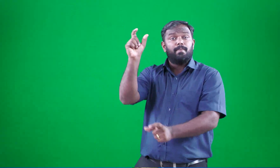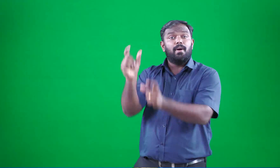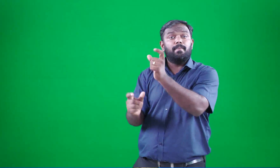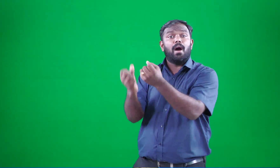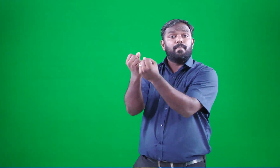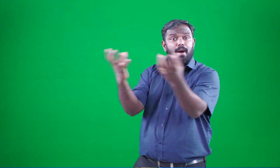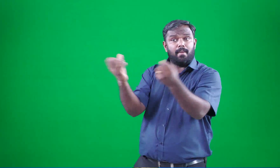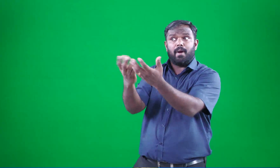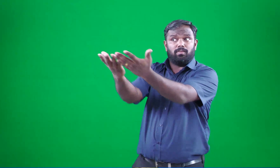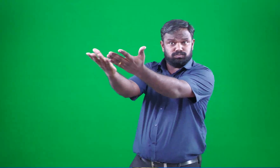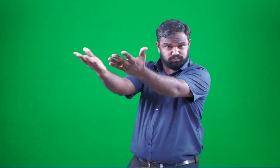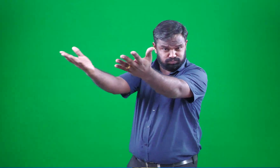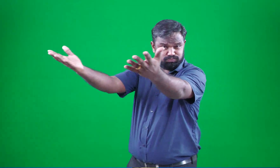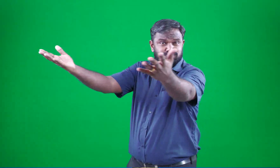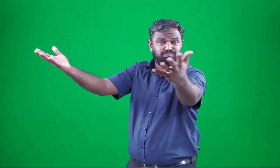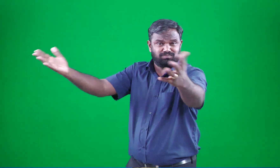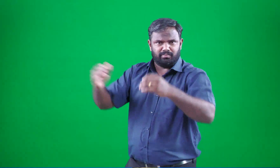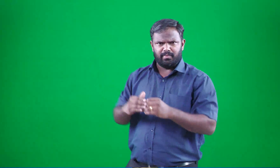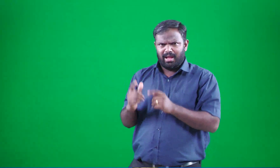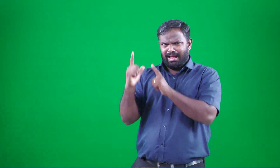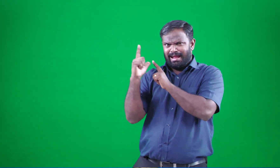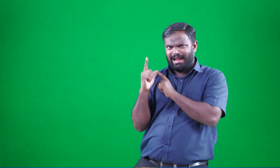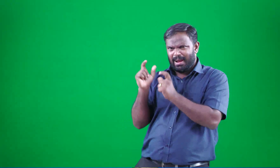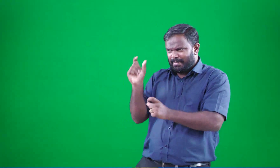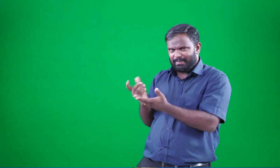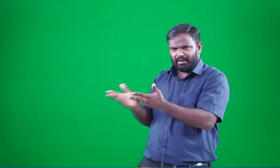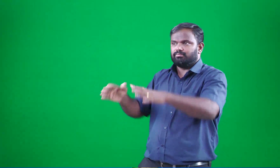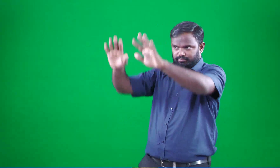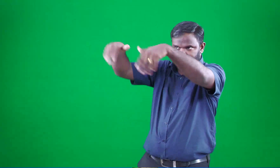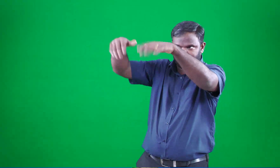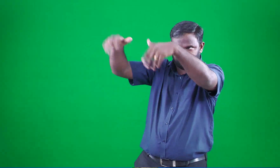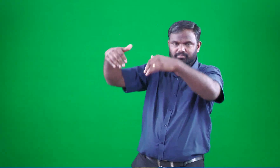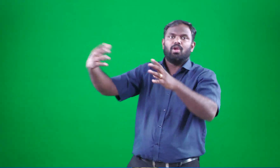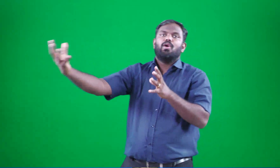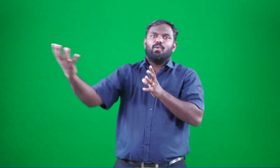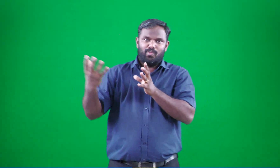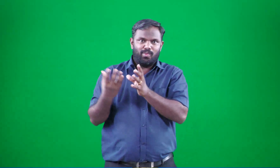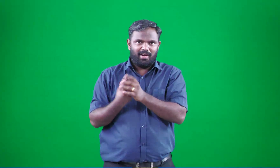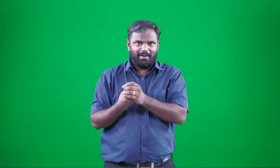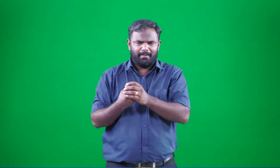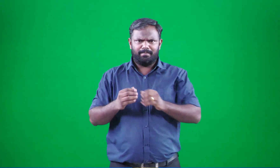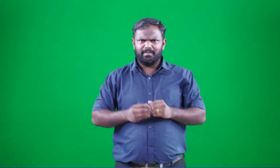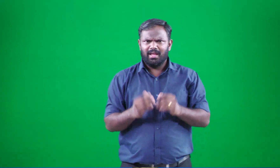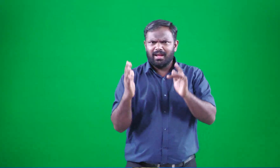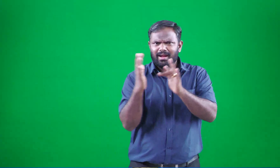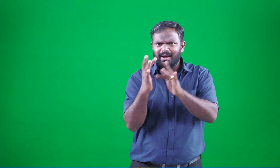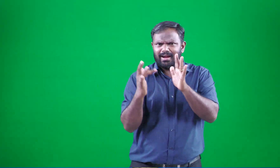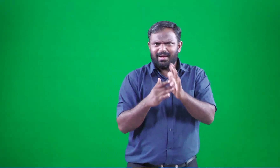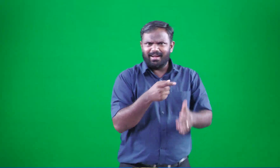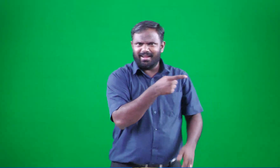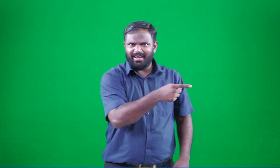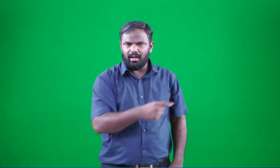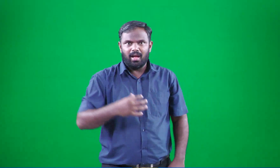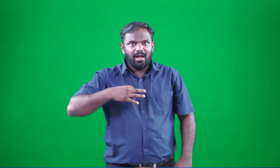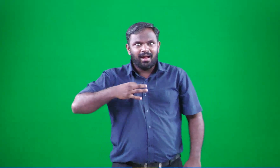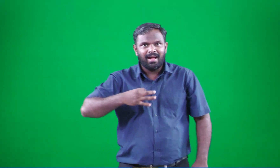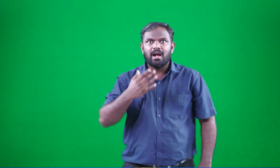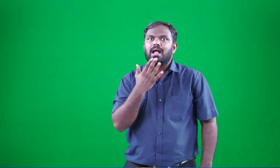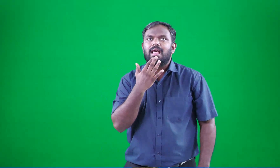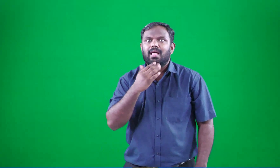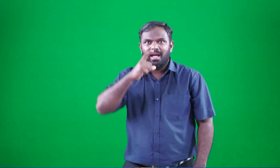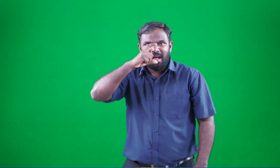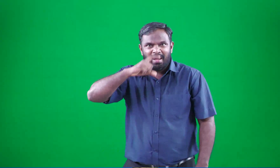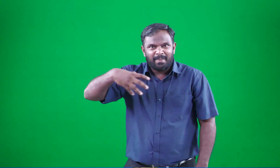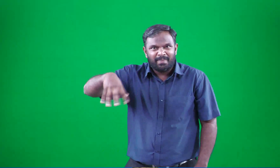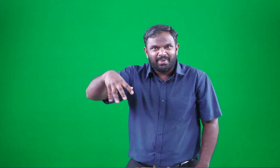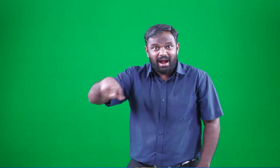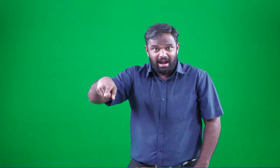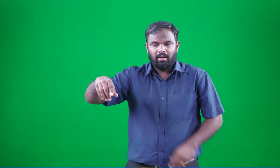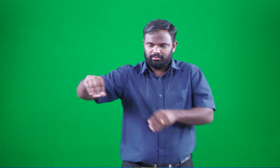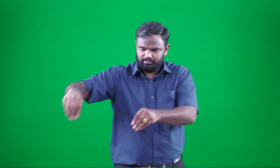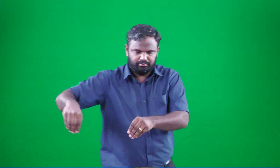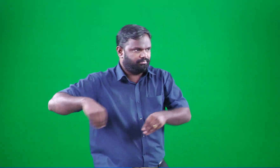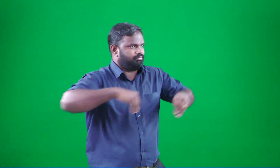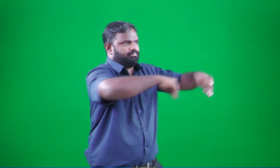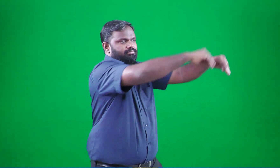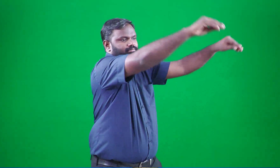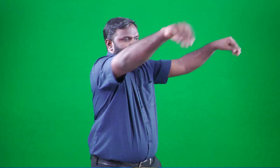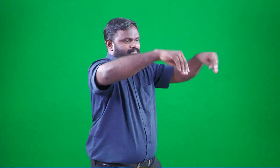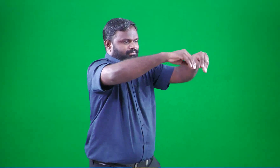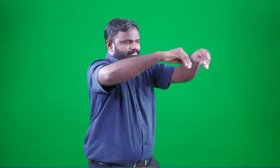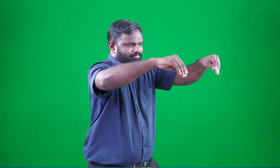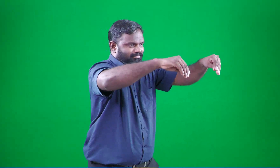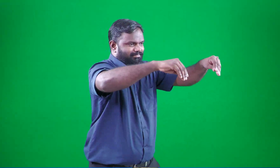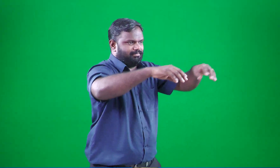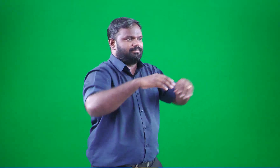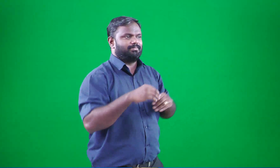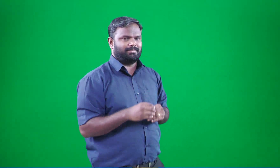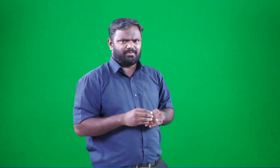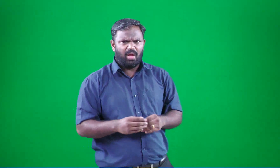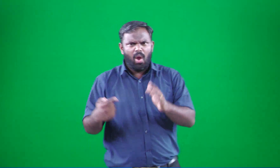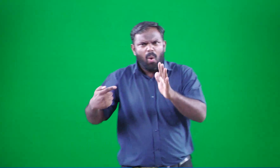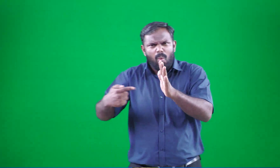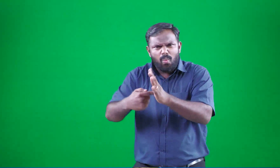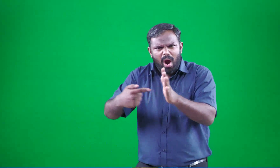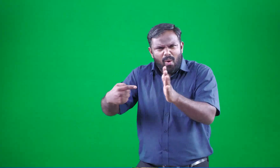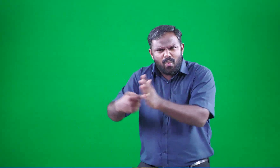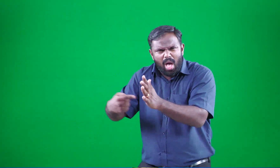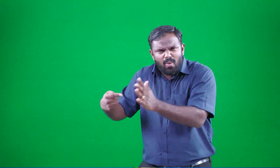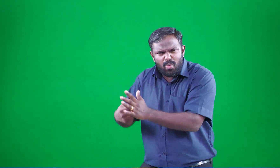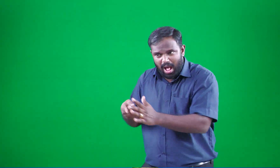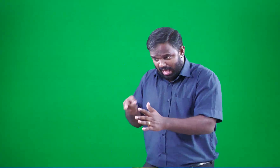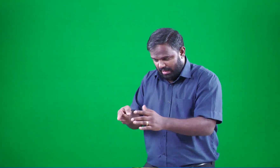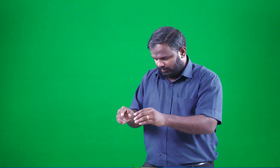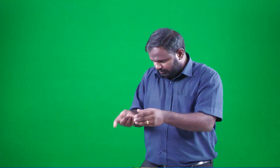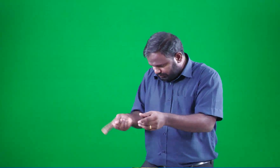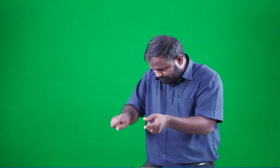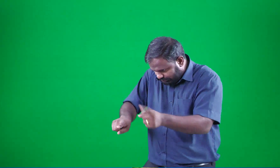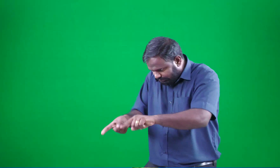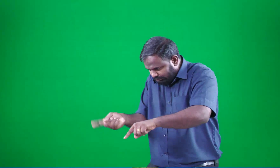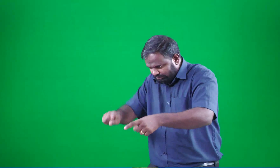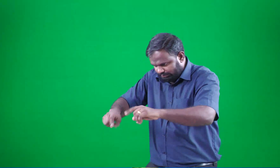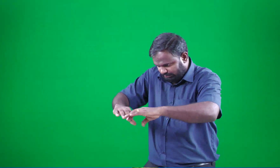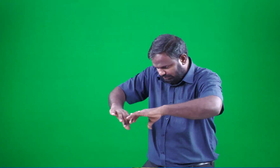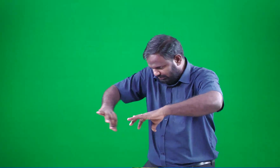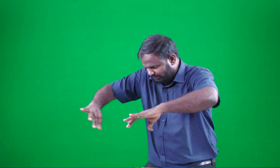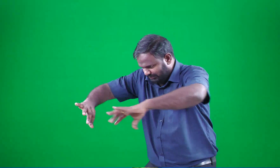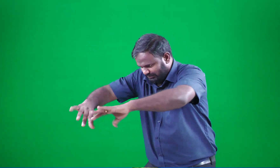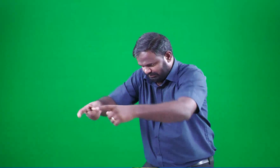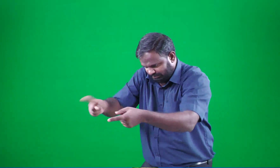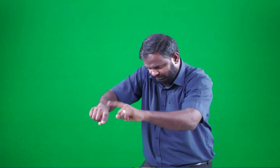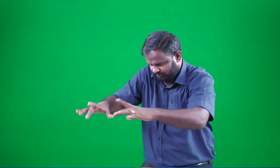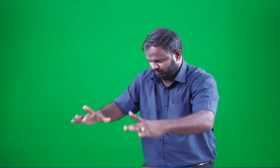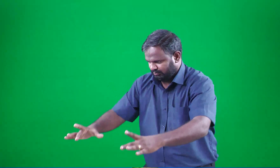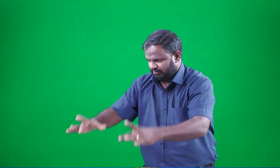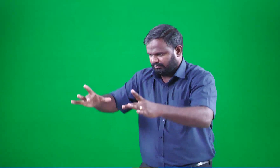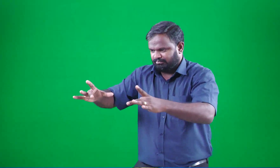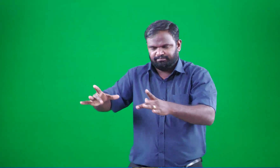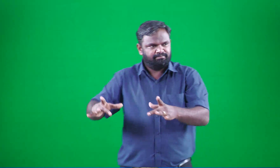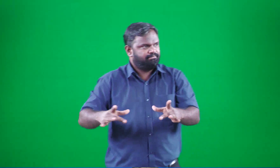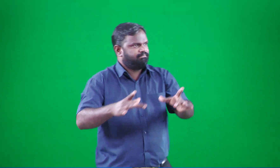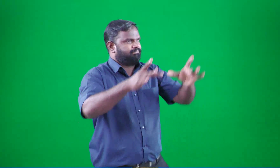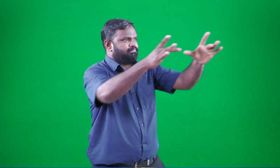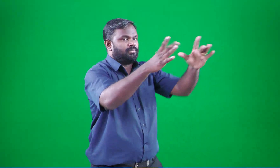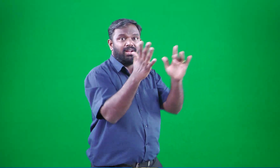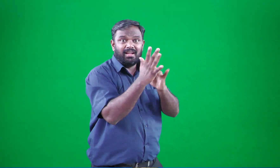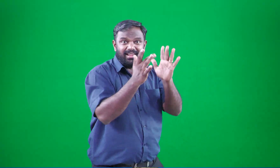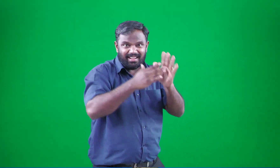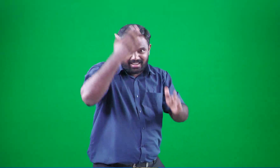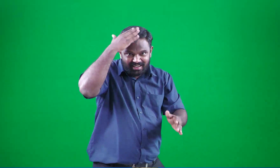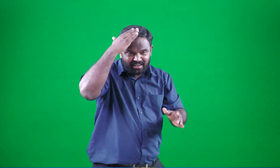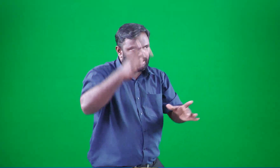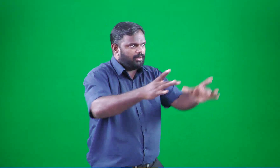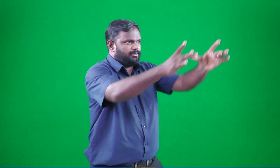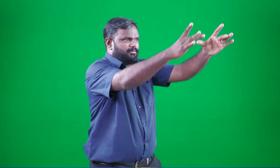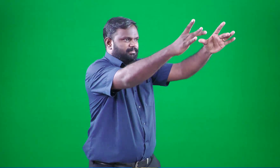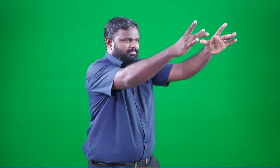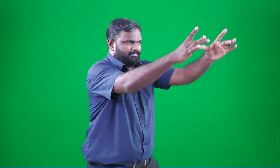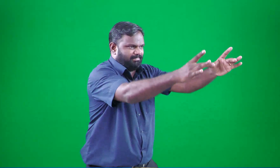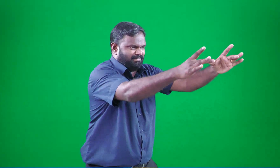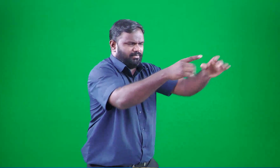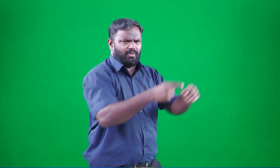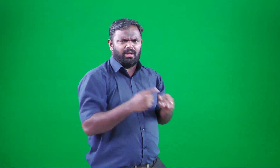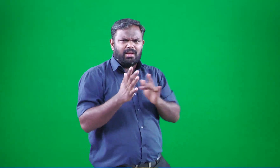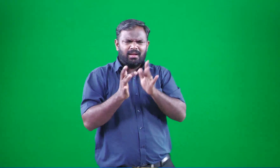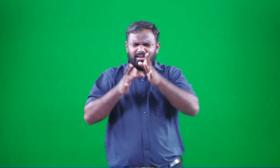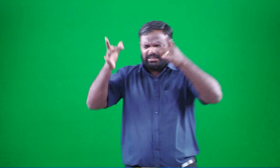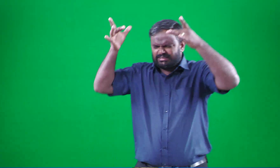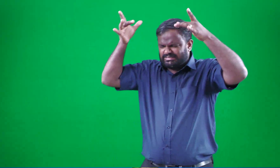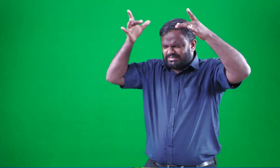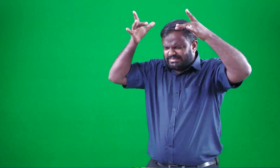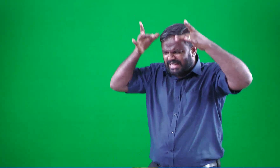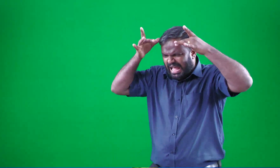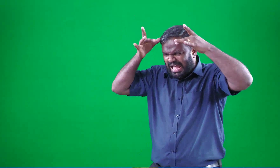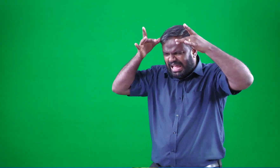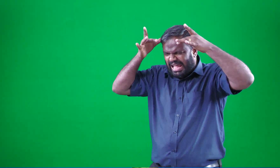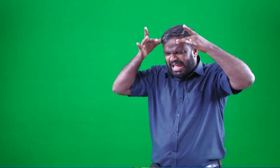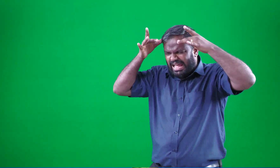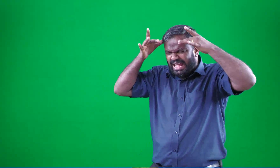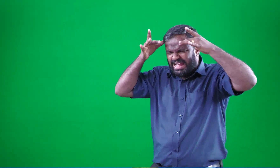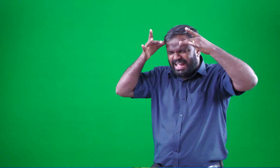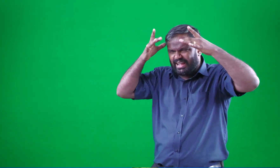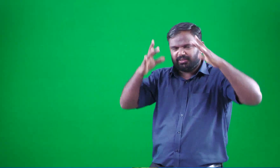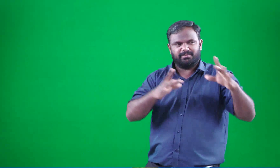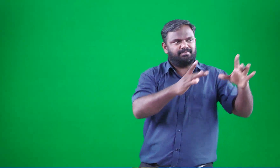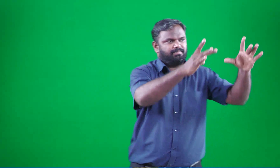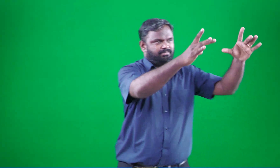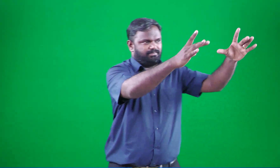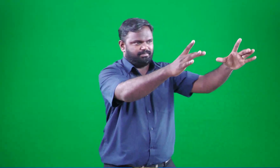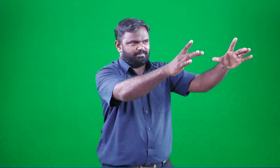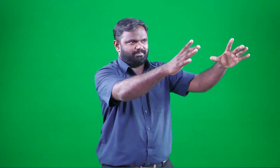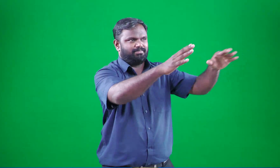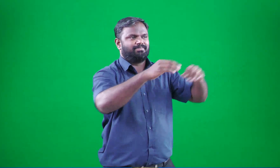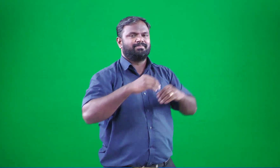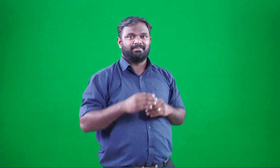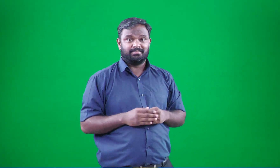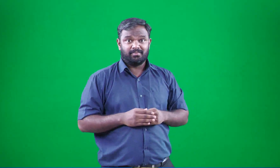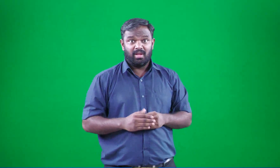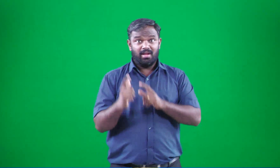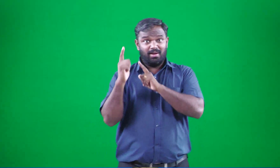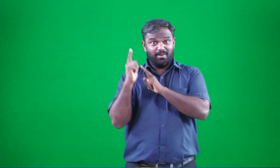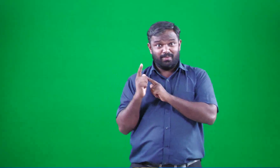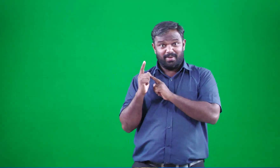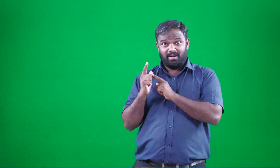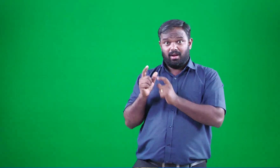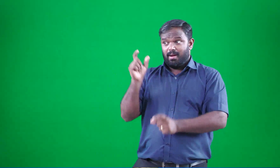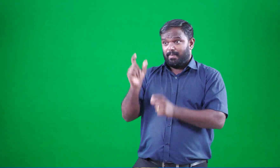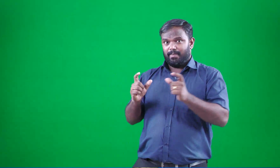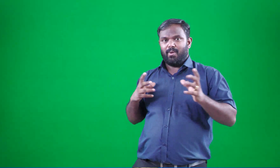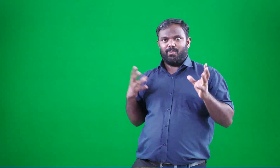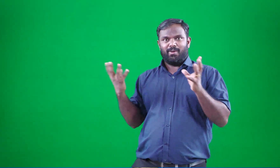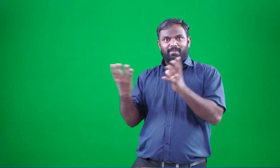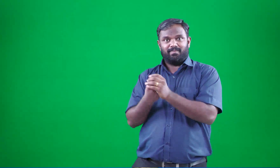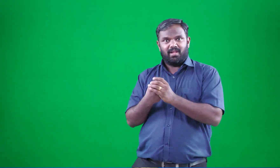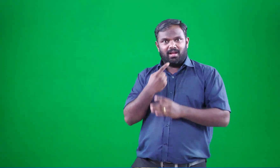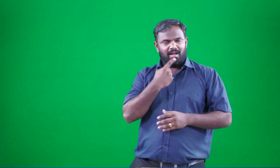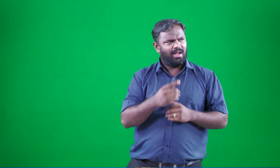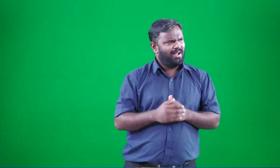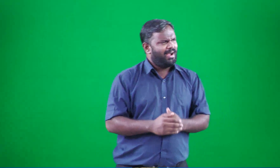They dressed Him in a purple robe, twisted together a crown of thorns, and set it on His head.